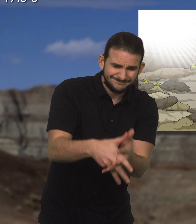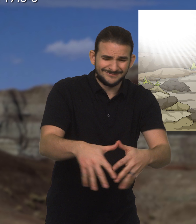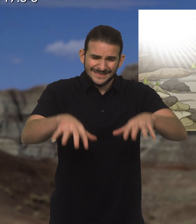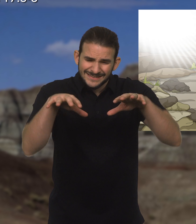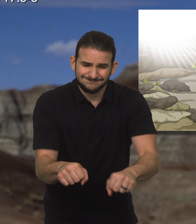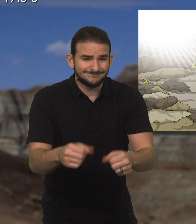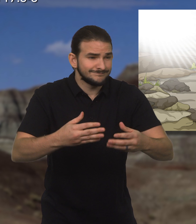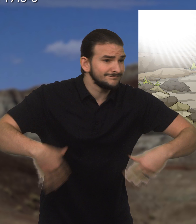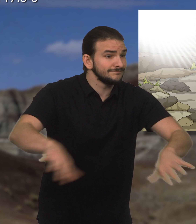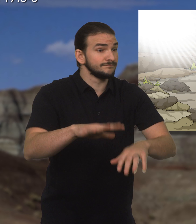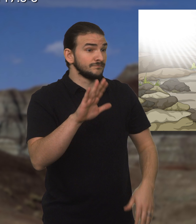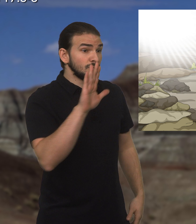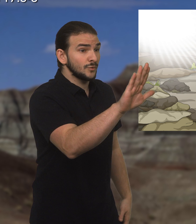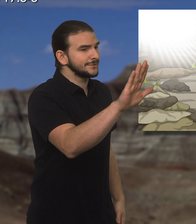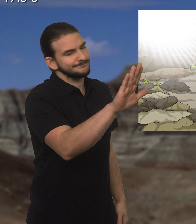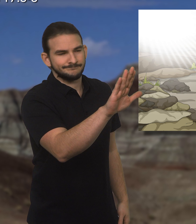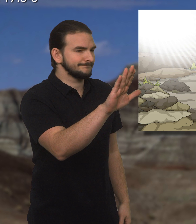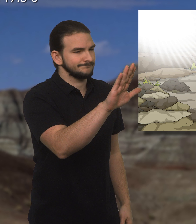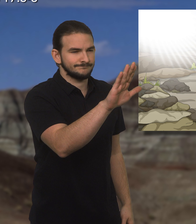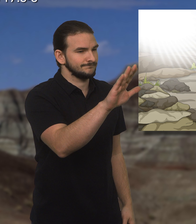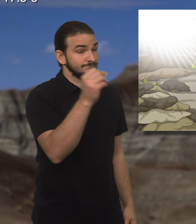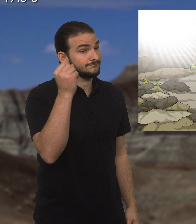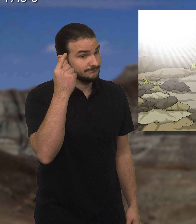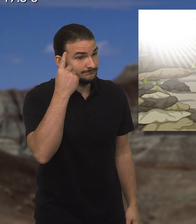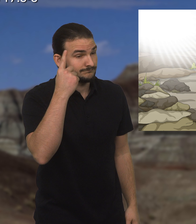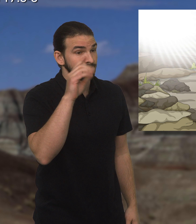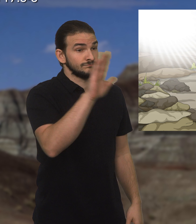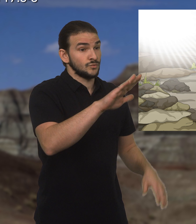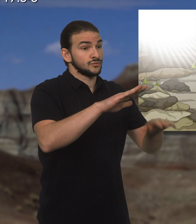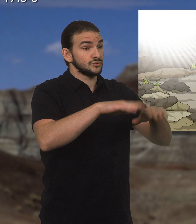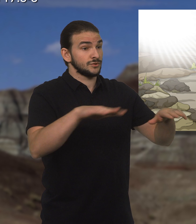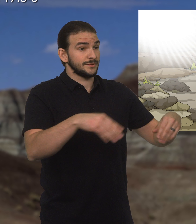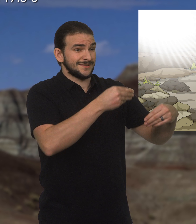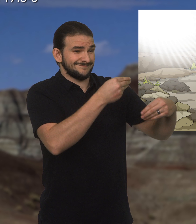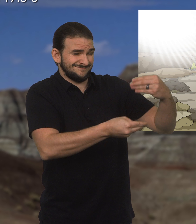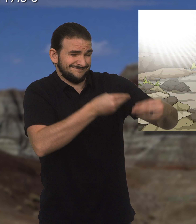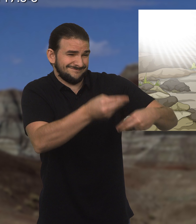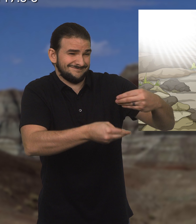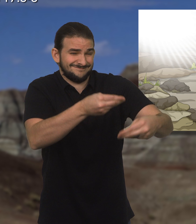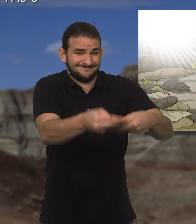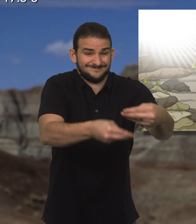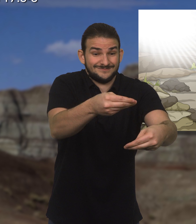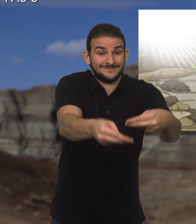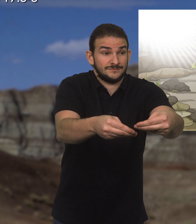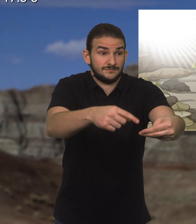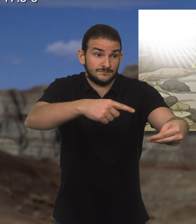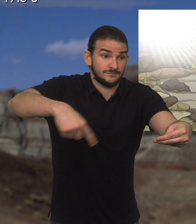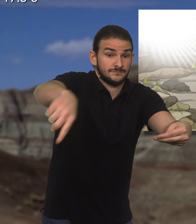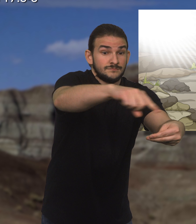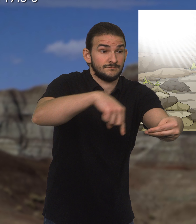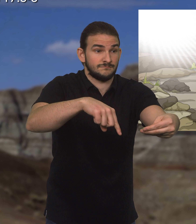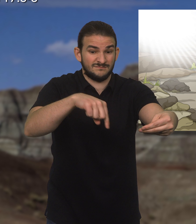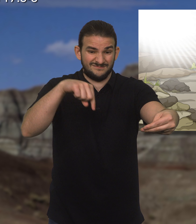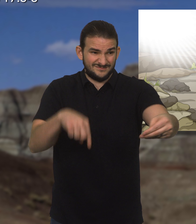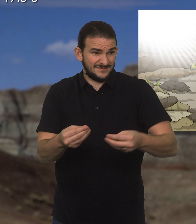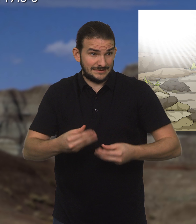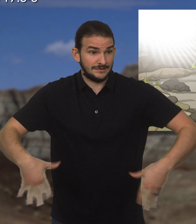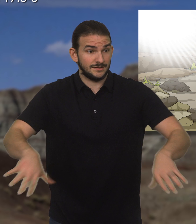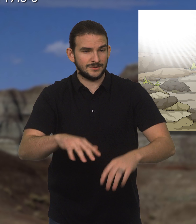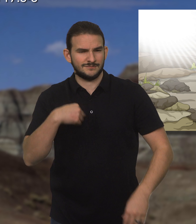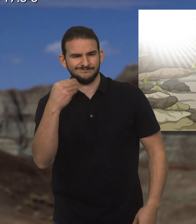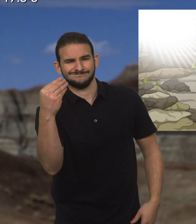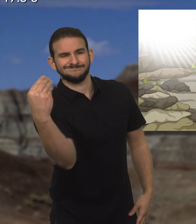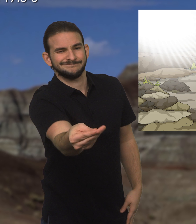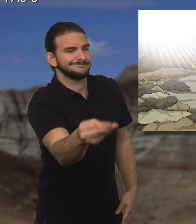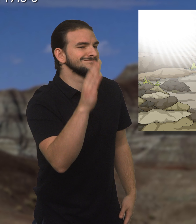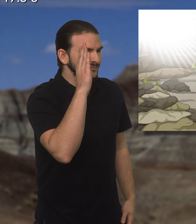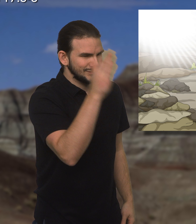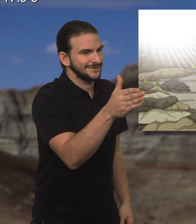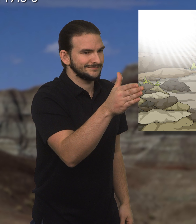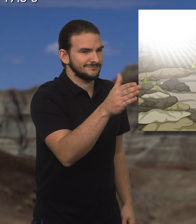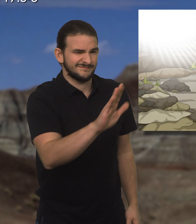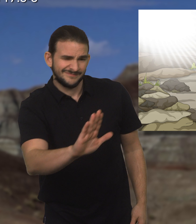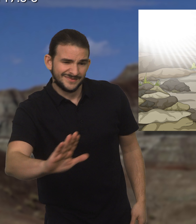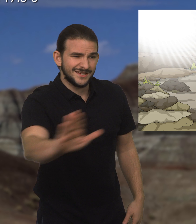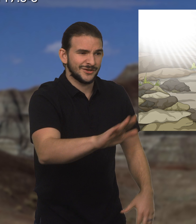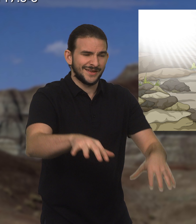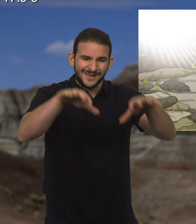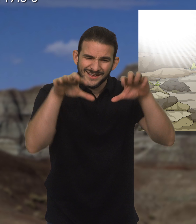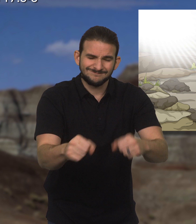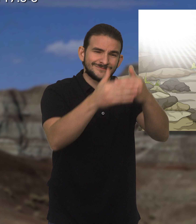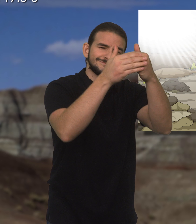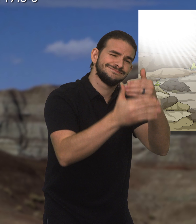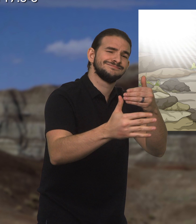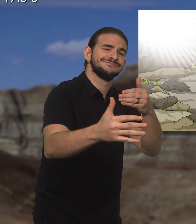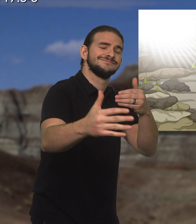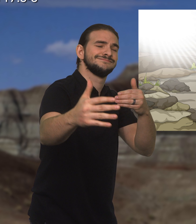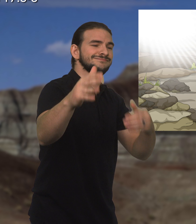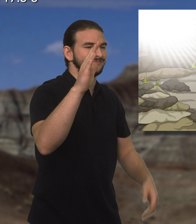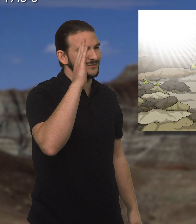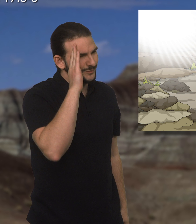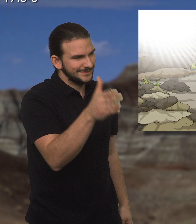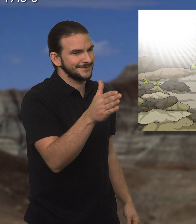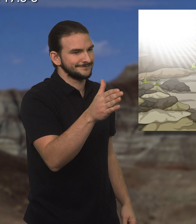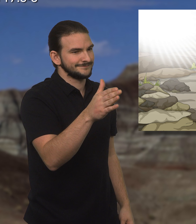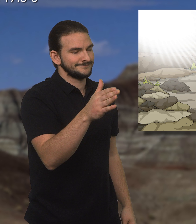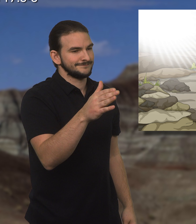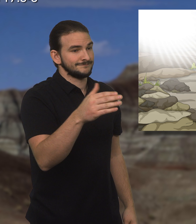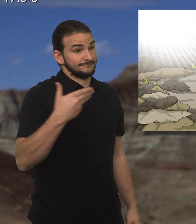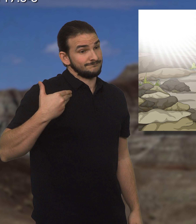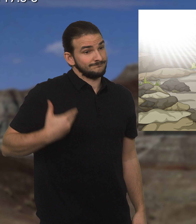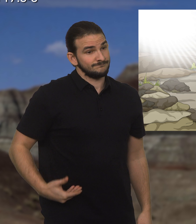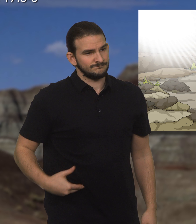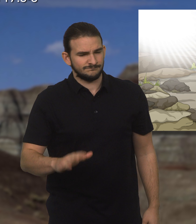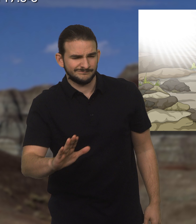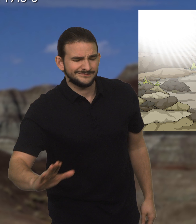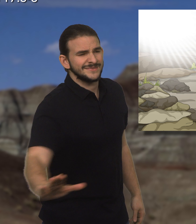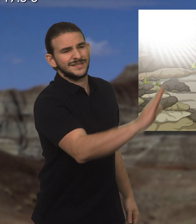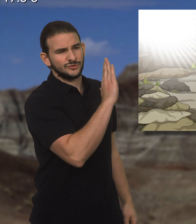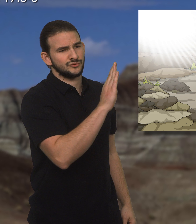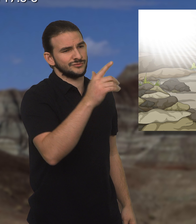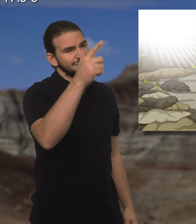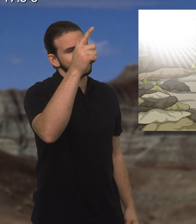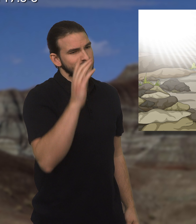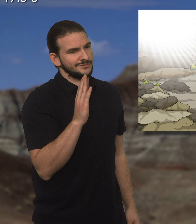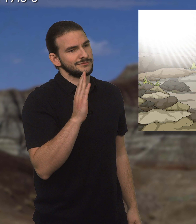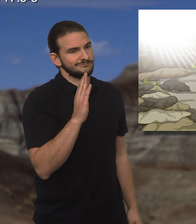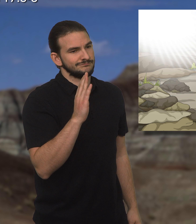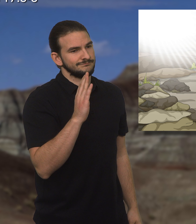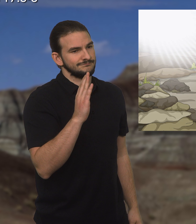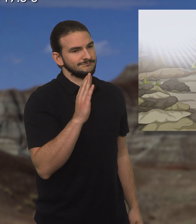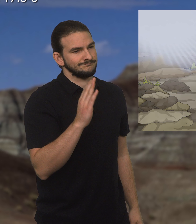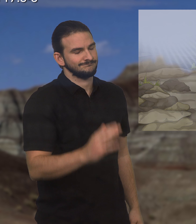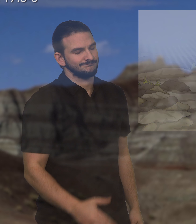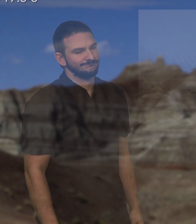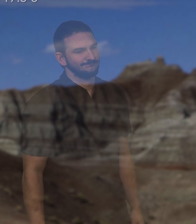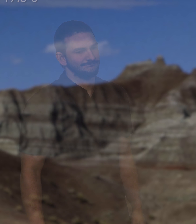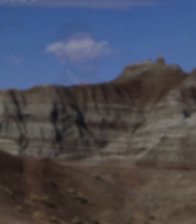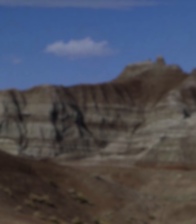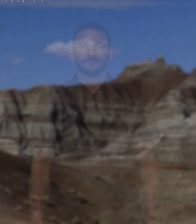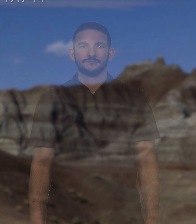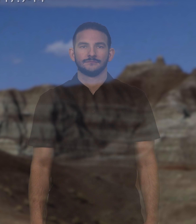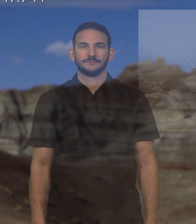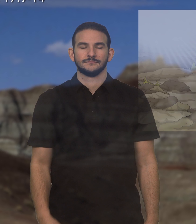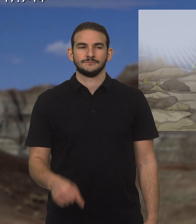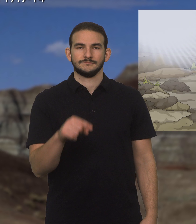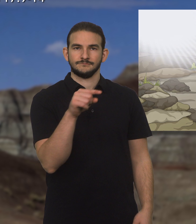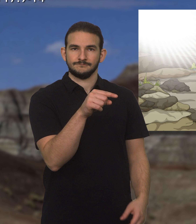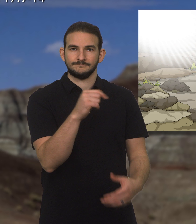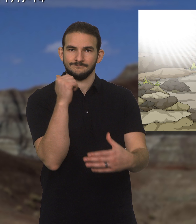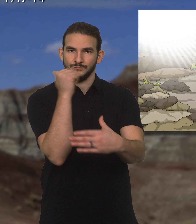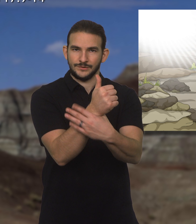And to you and your descendants I will give the land where you are residing—all the land of Canaan—as an eternal possession;